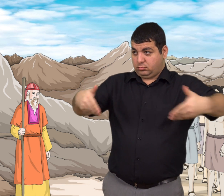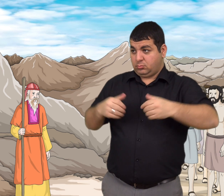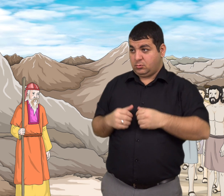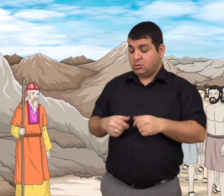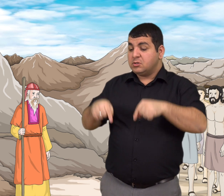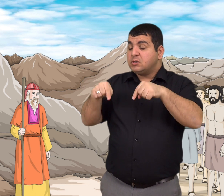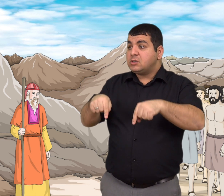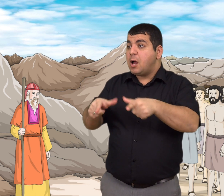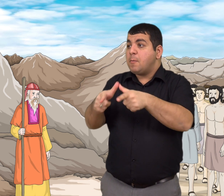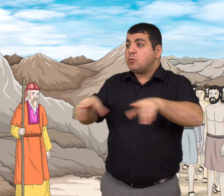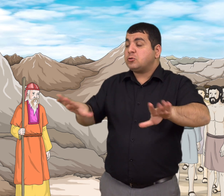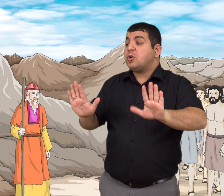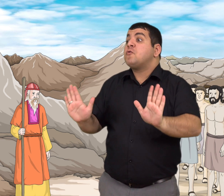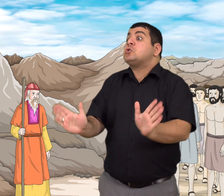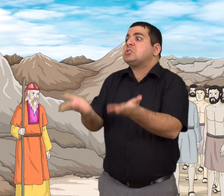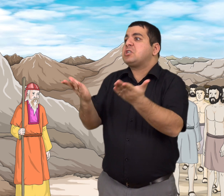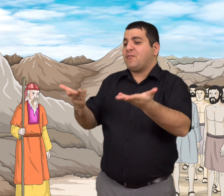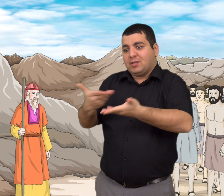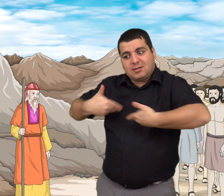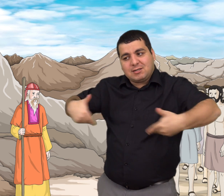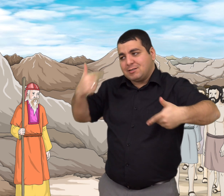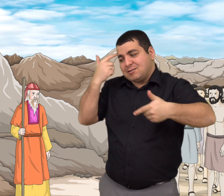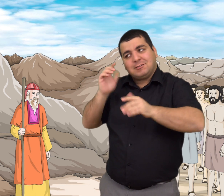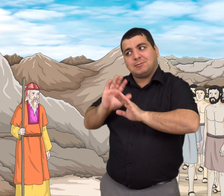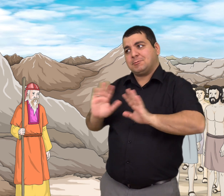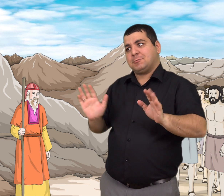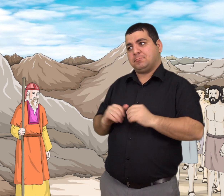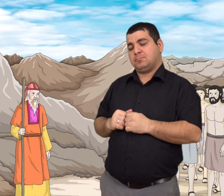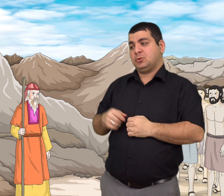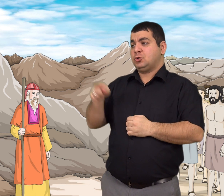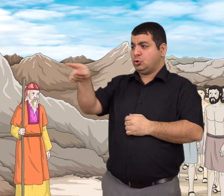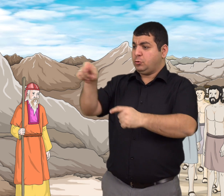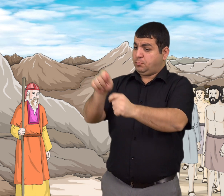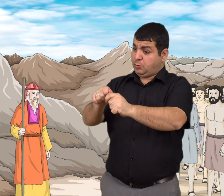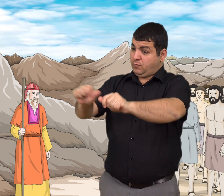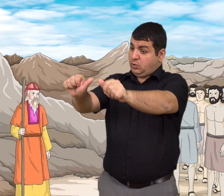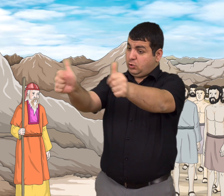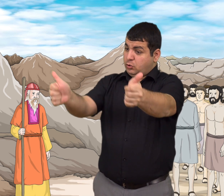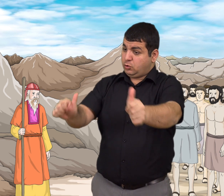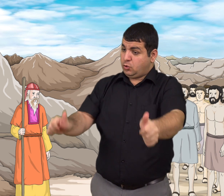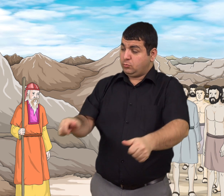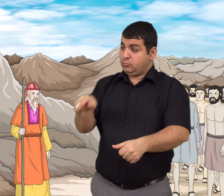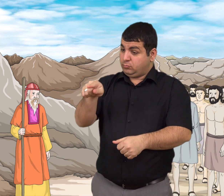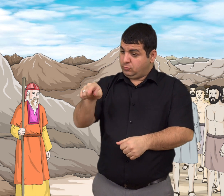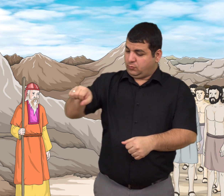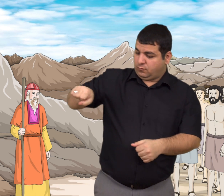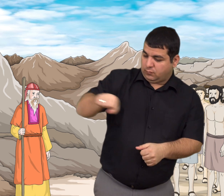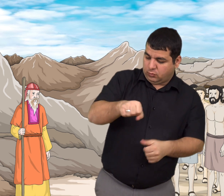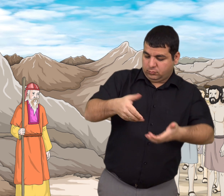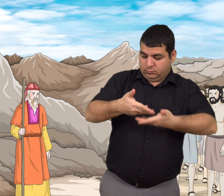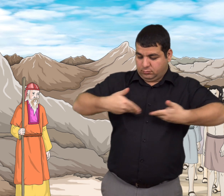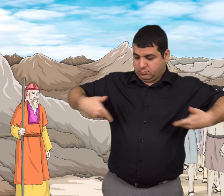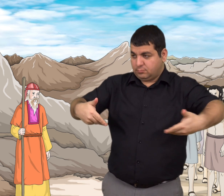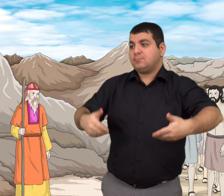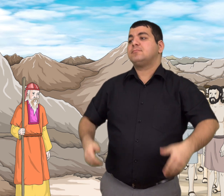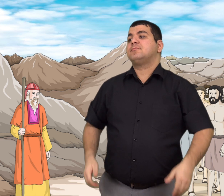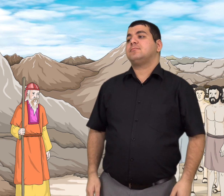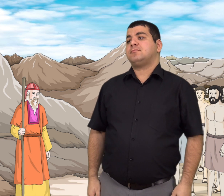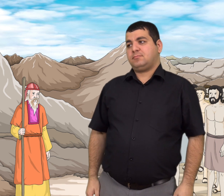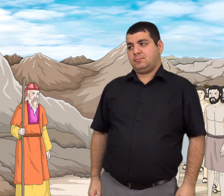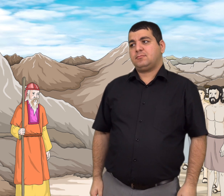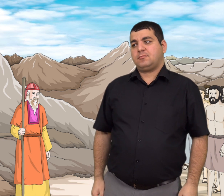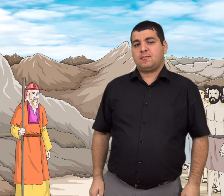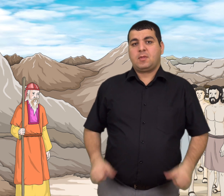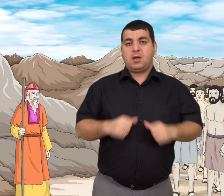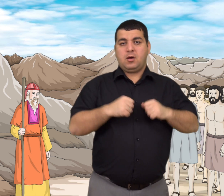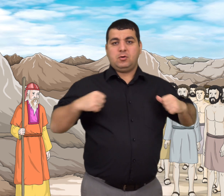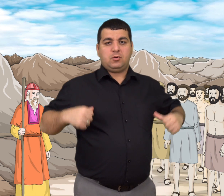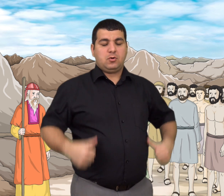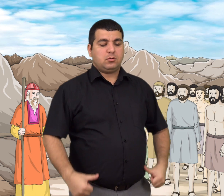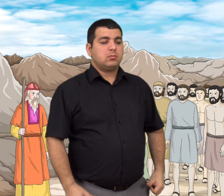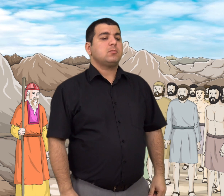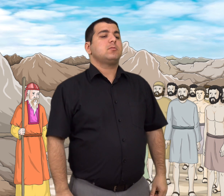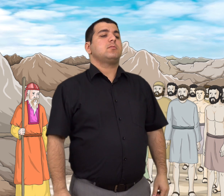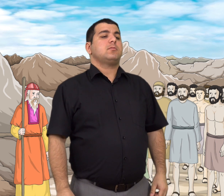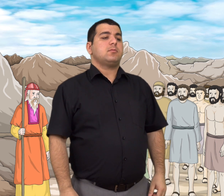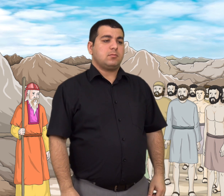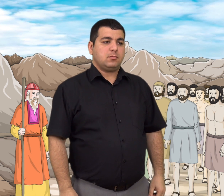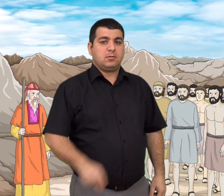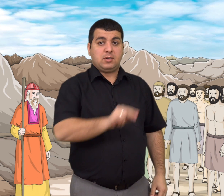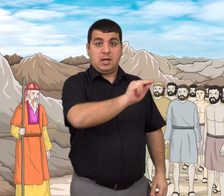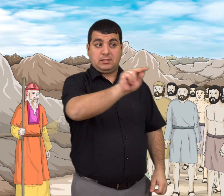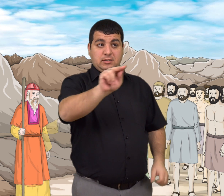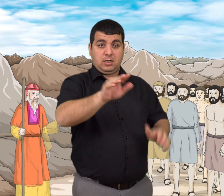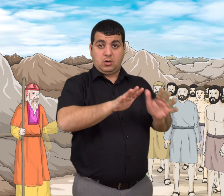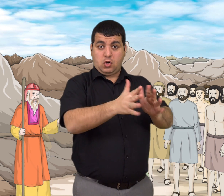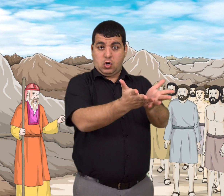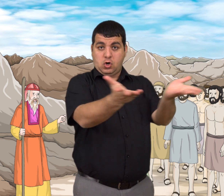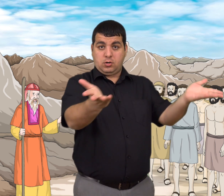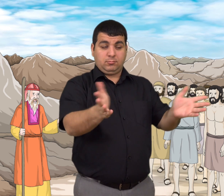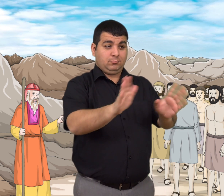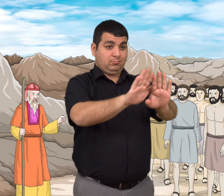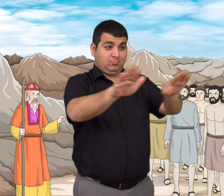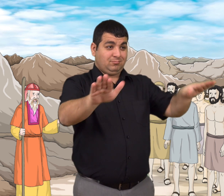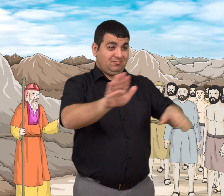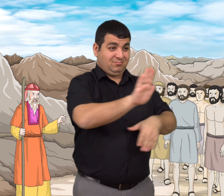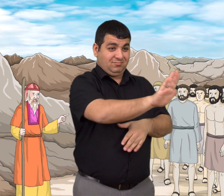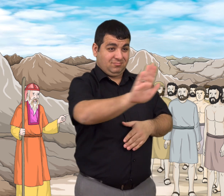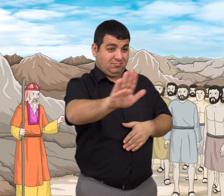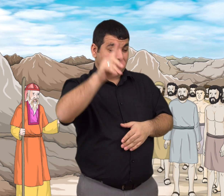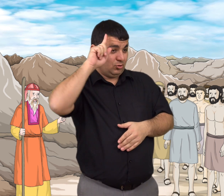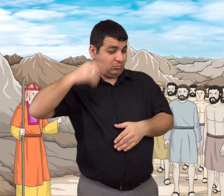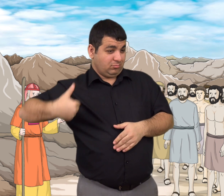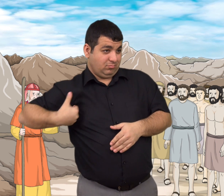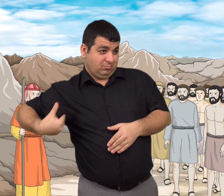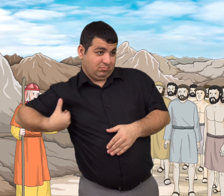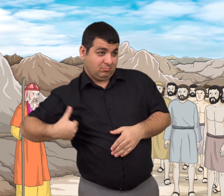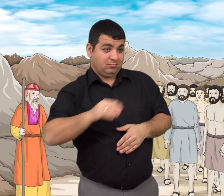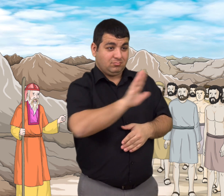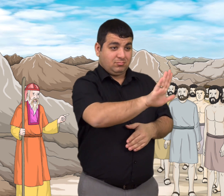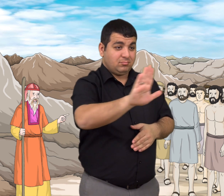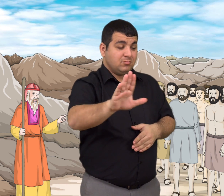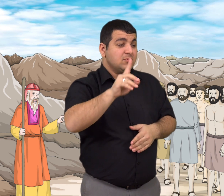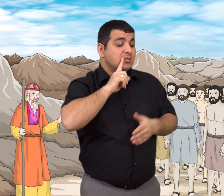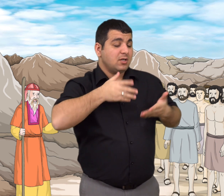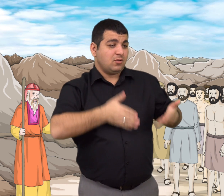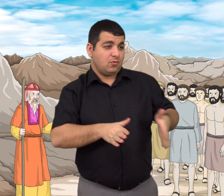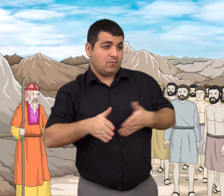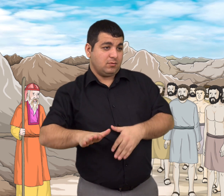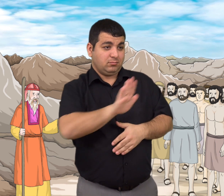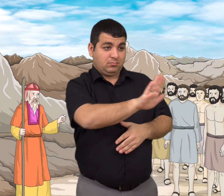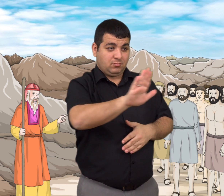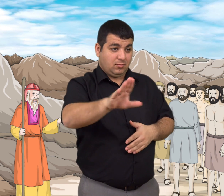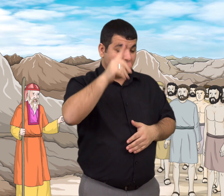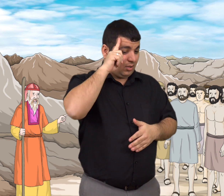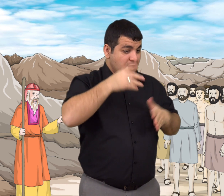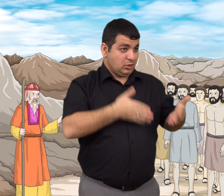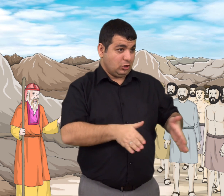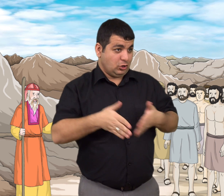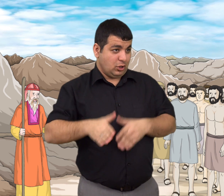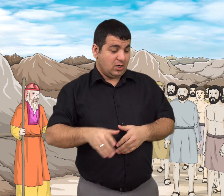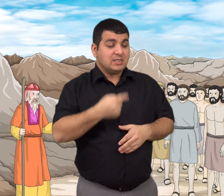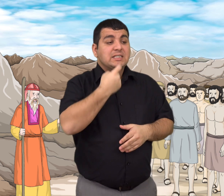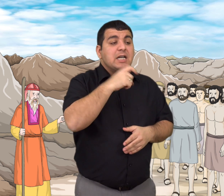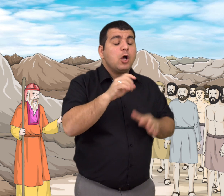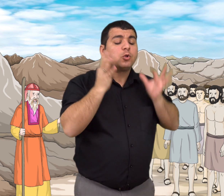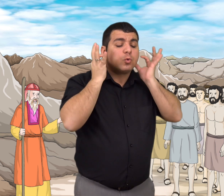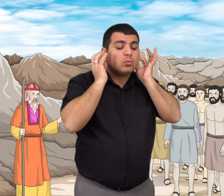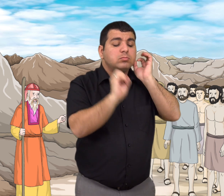As for this Moses who brought us up out of the land of Egypt, we do not know what has happened to him!”